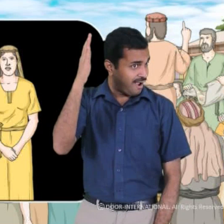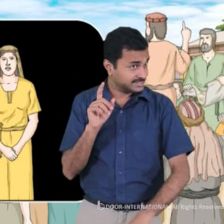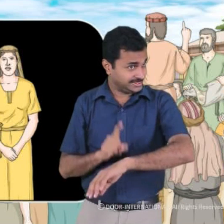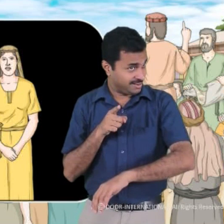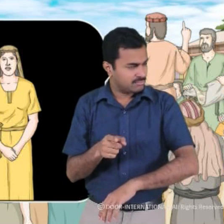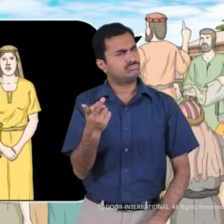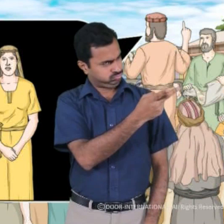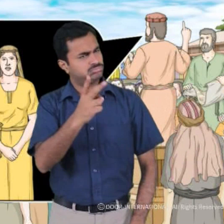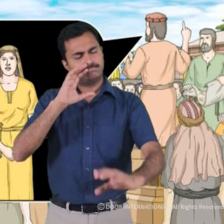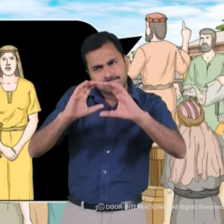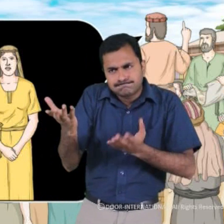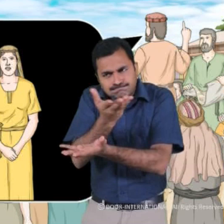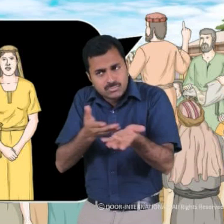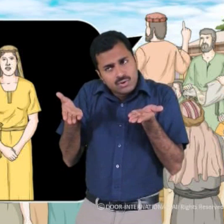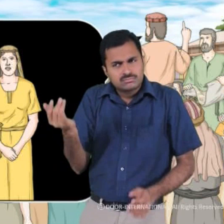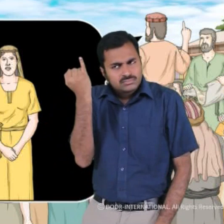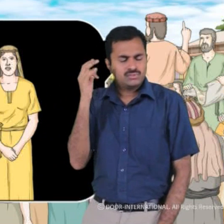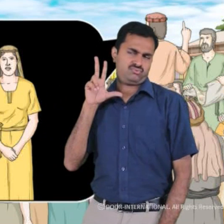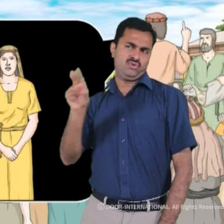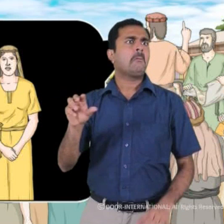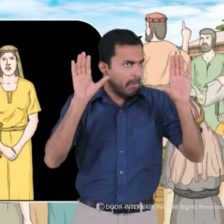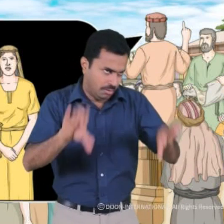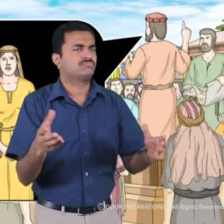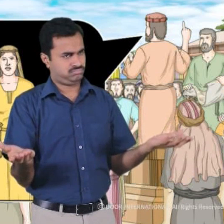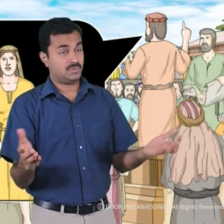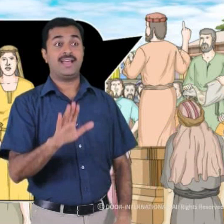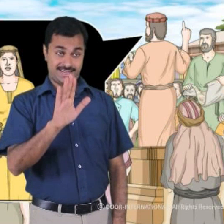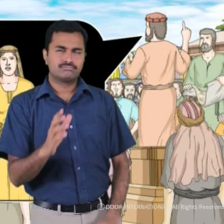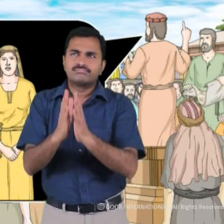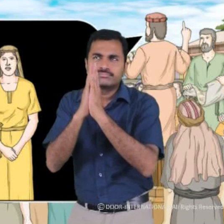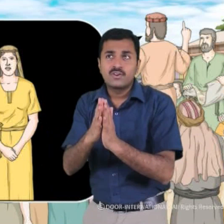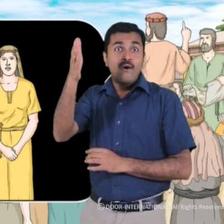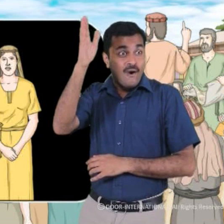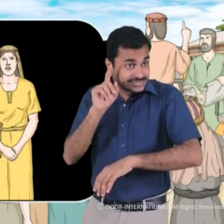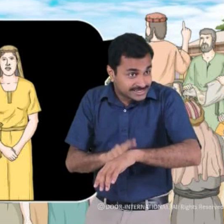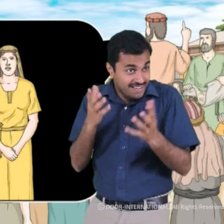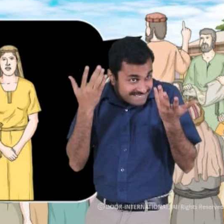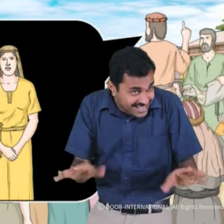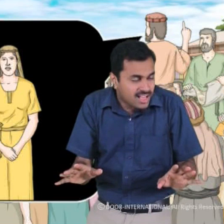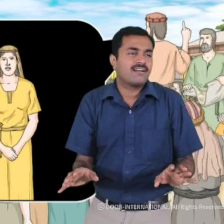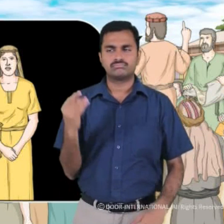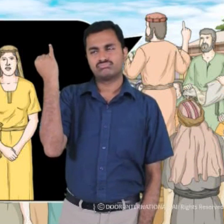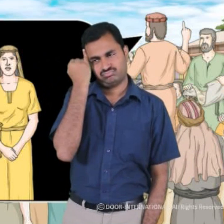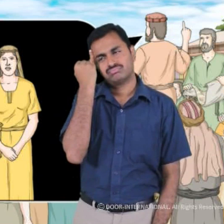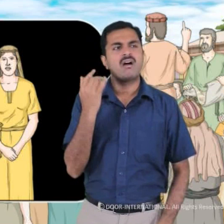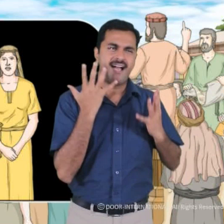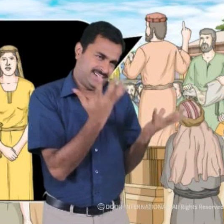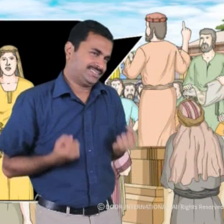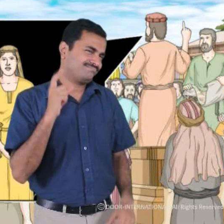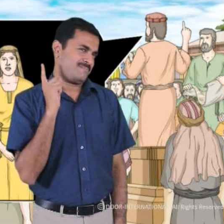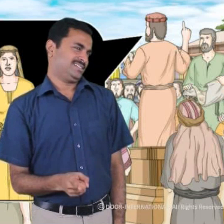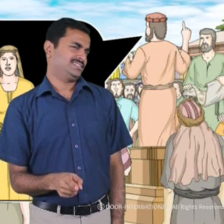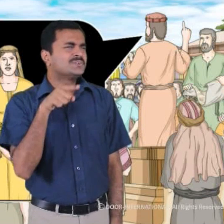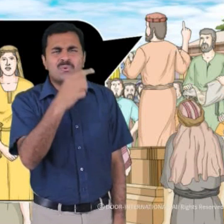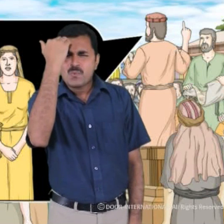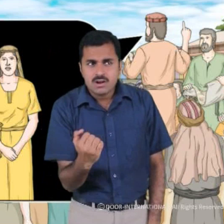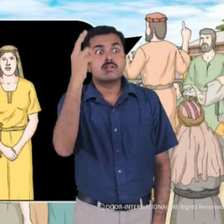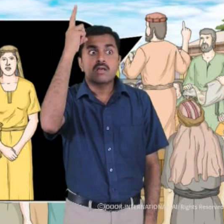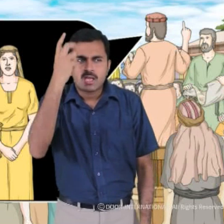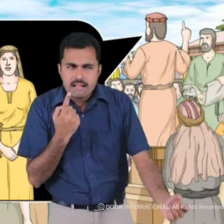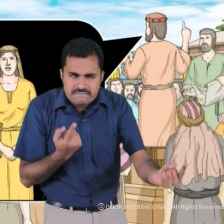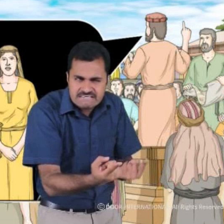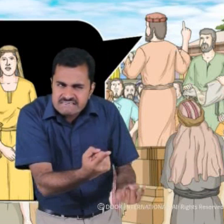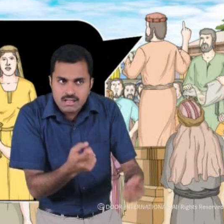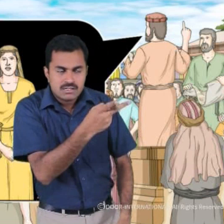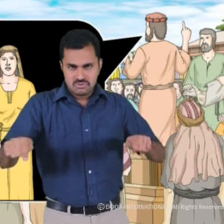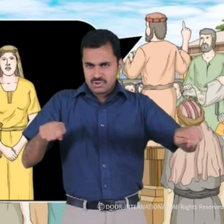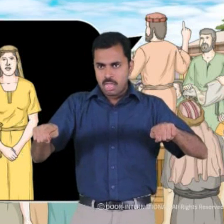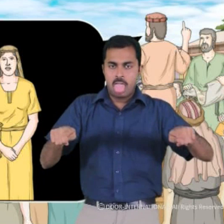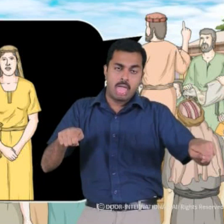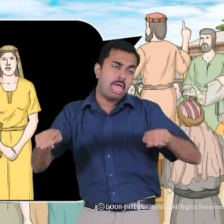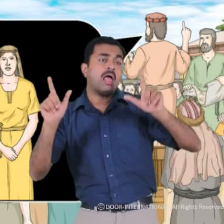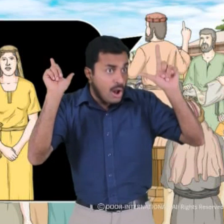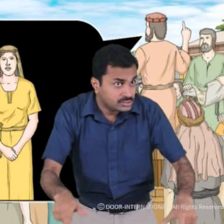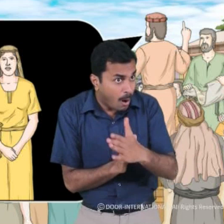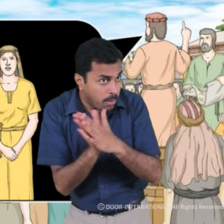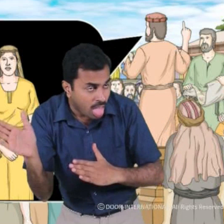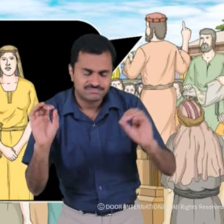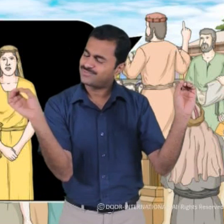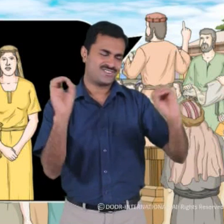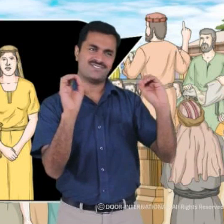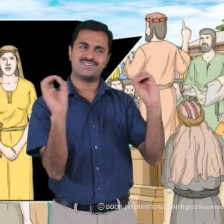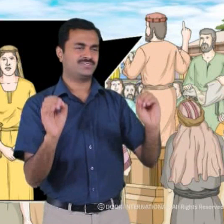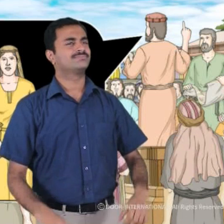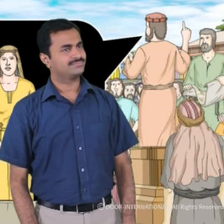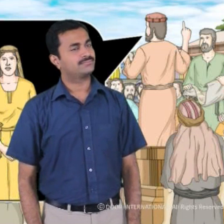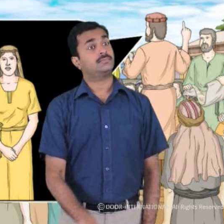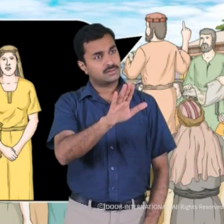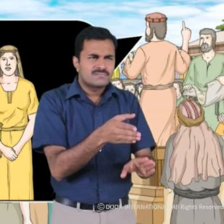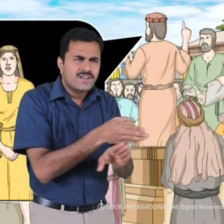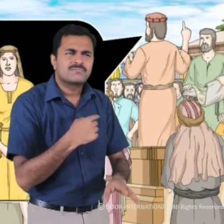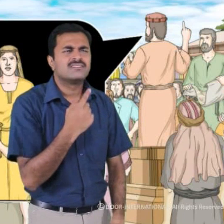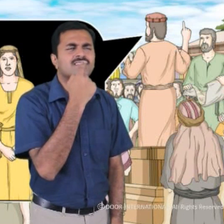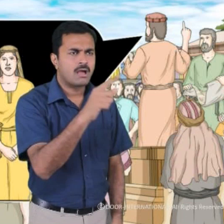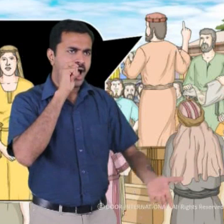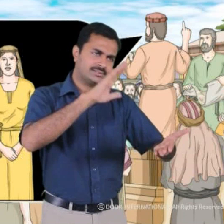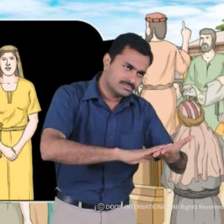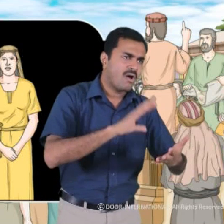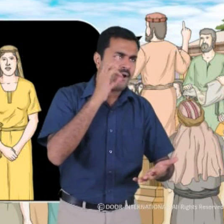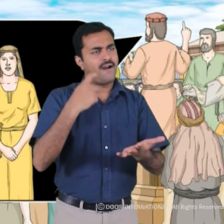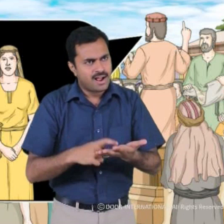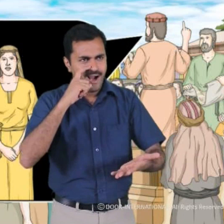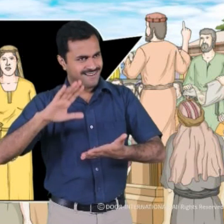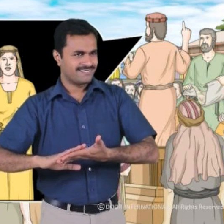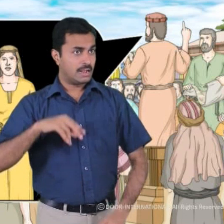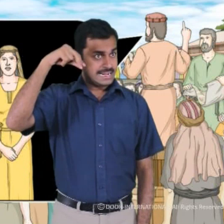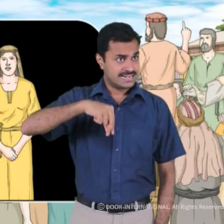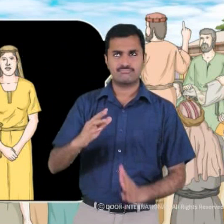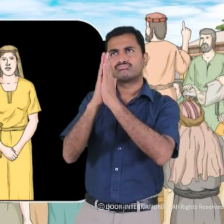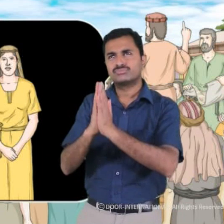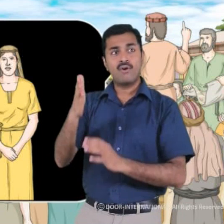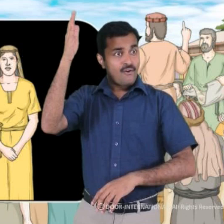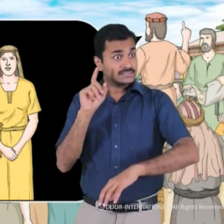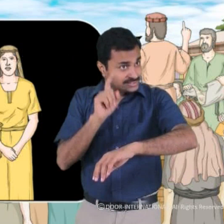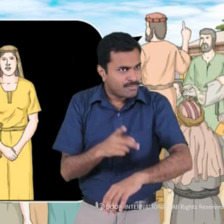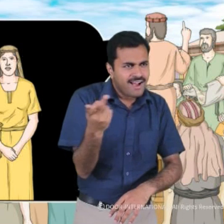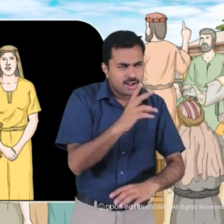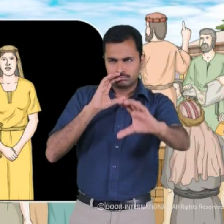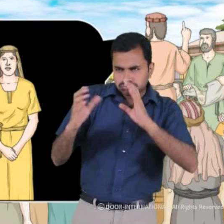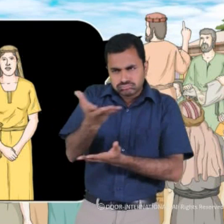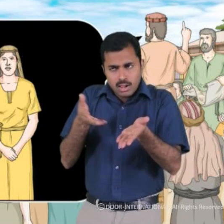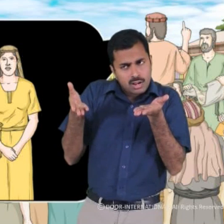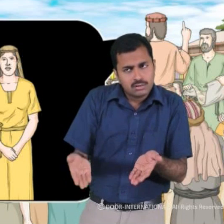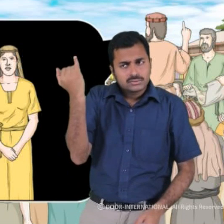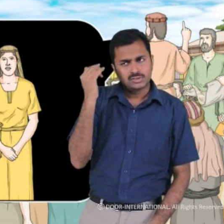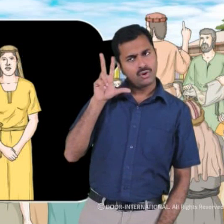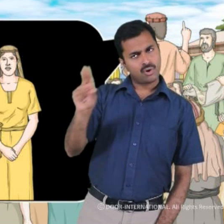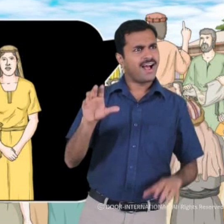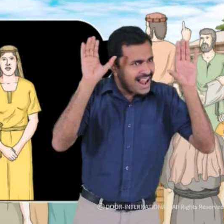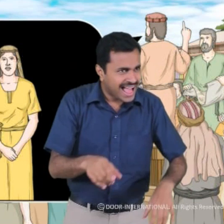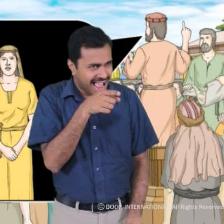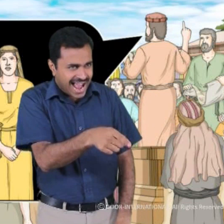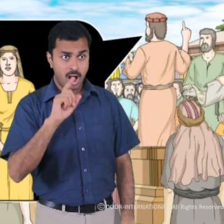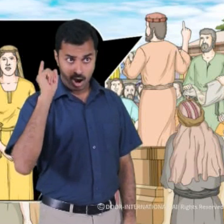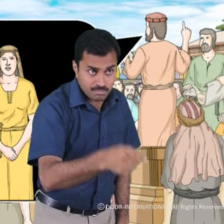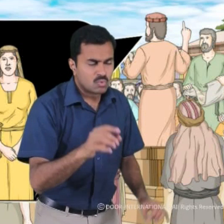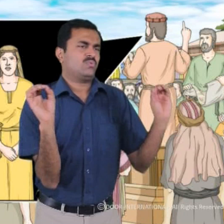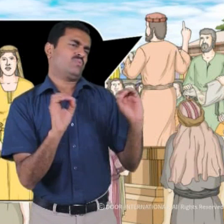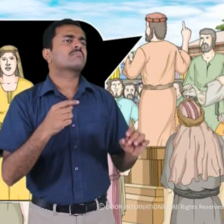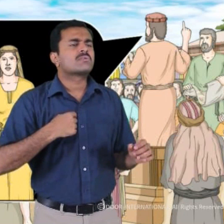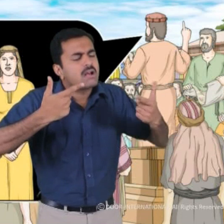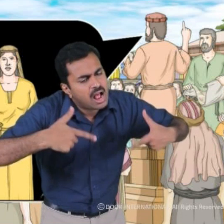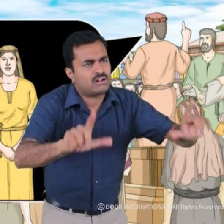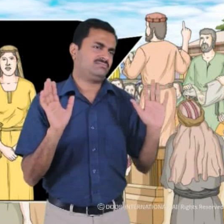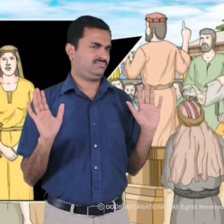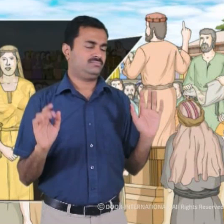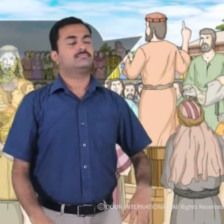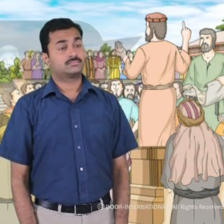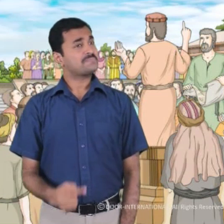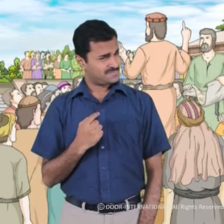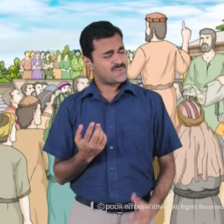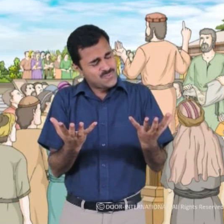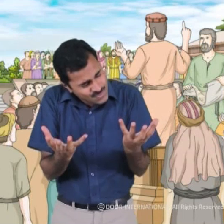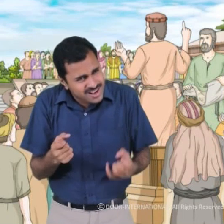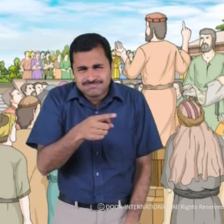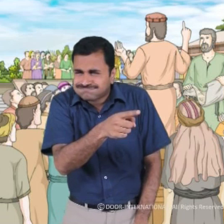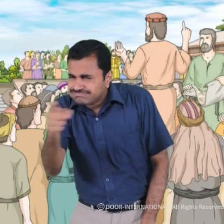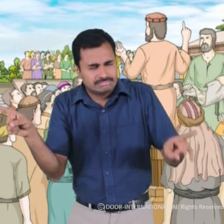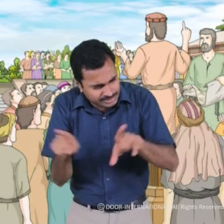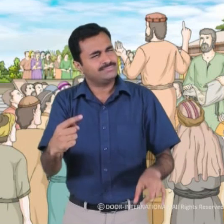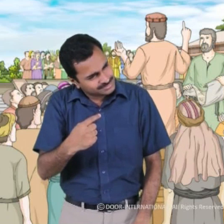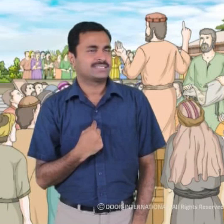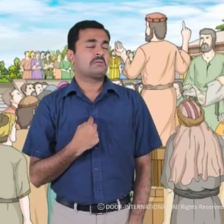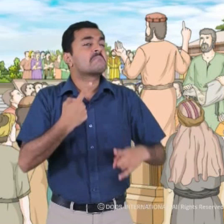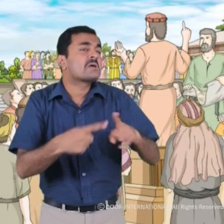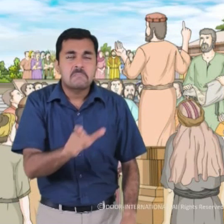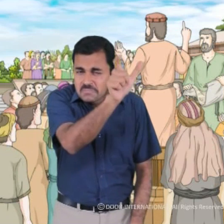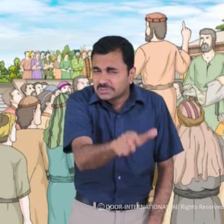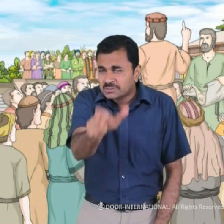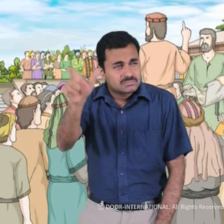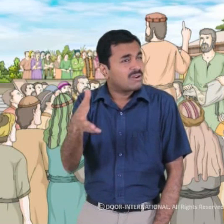Then come together again, so that Satan will not tempt you through your lack of self-control. I say this as a concession, not as a command. I wish that all men were as I am.